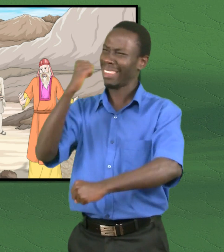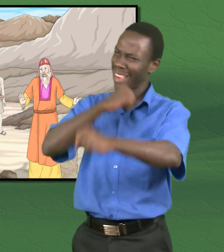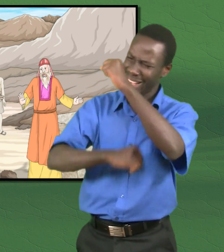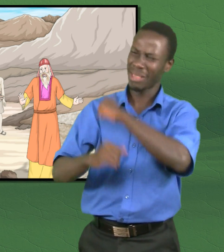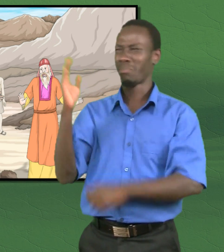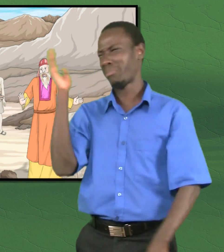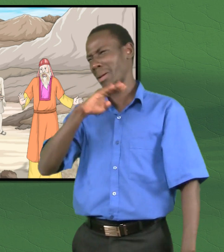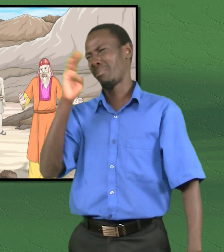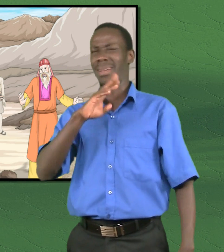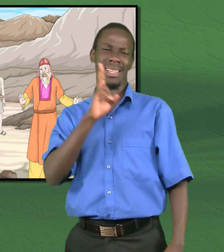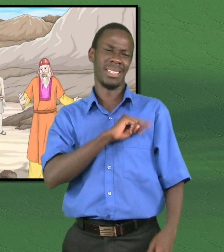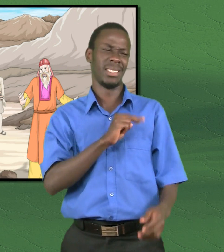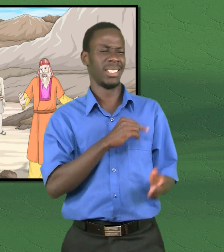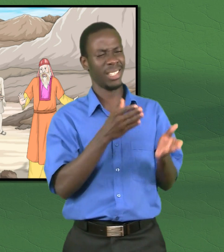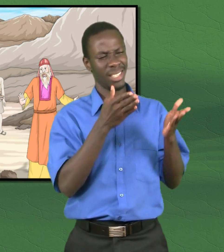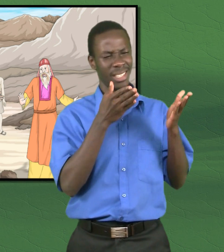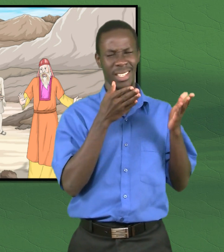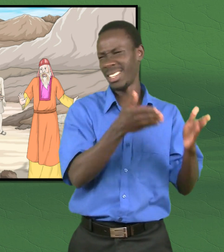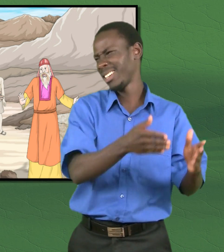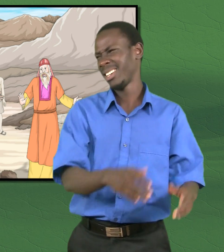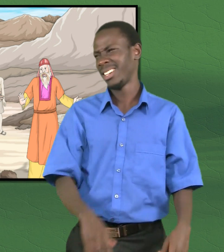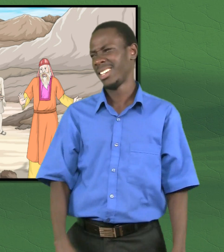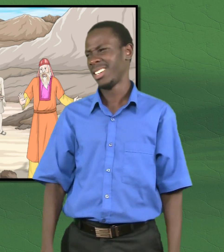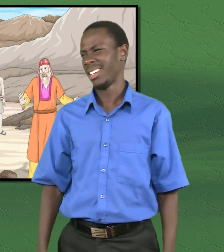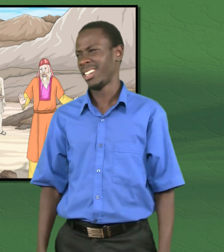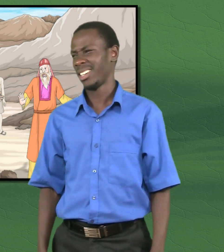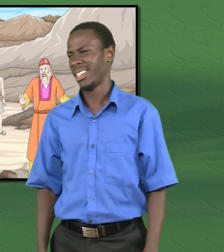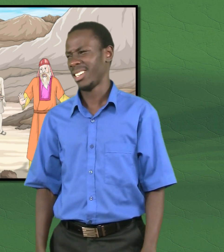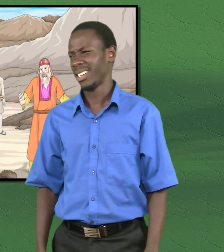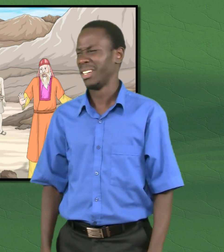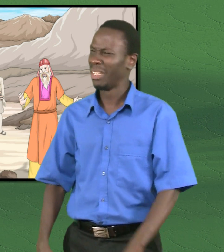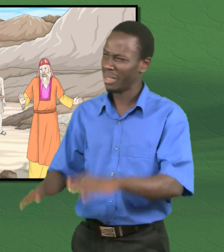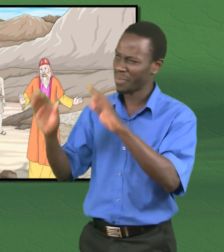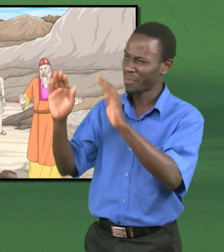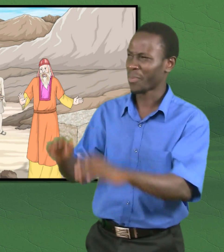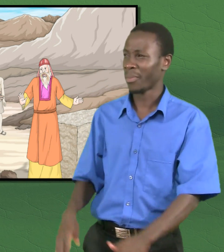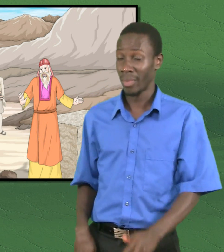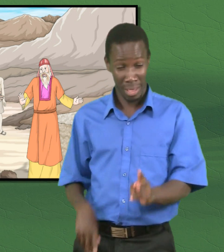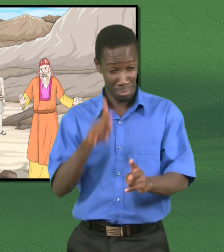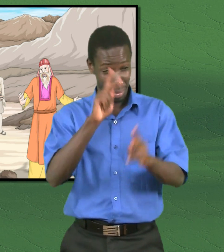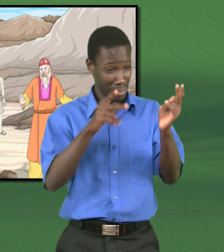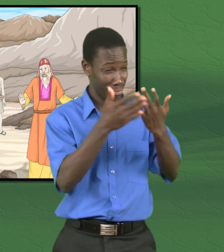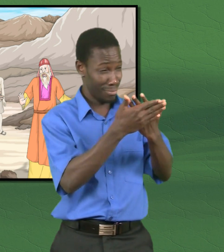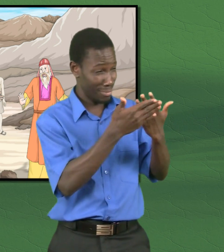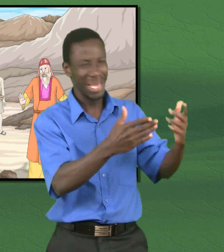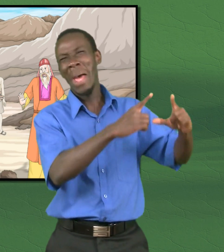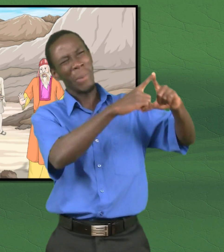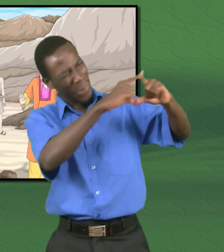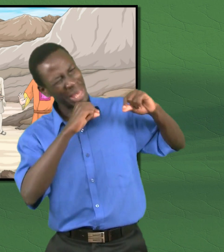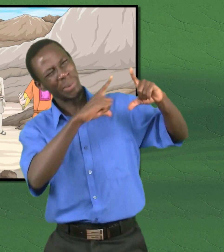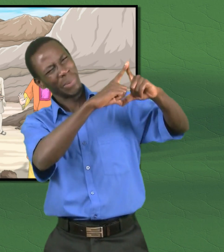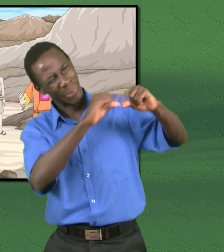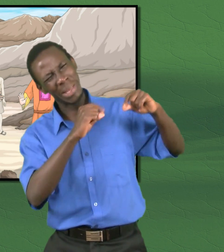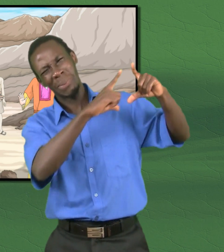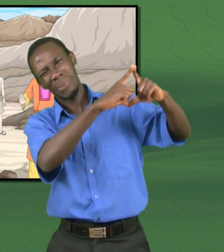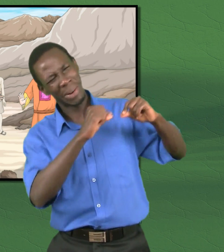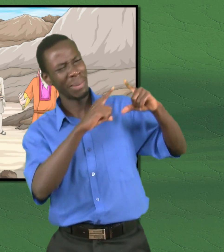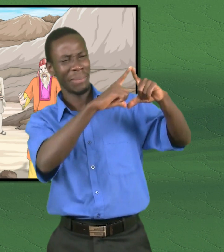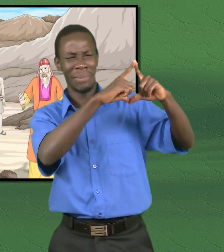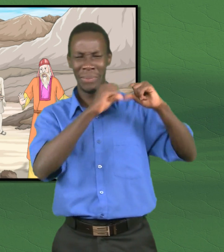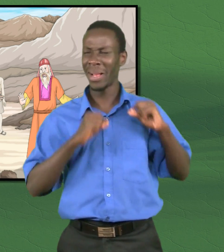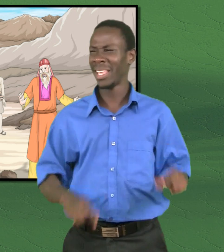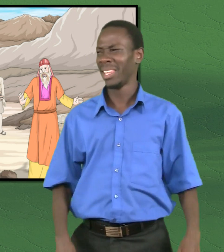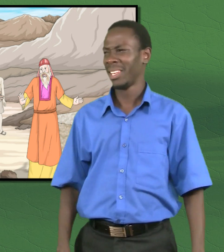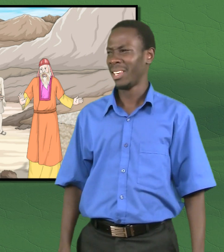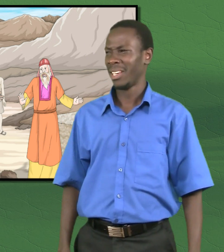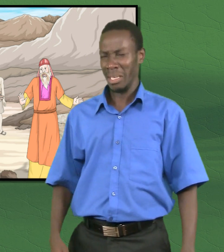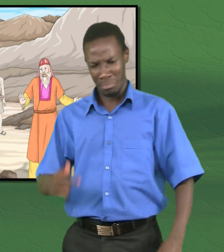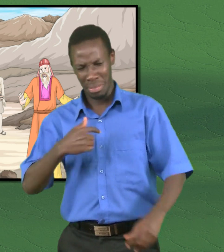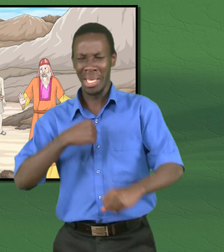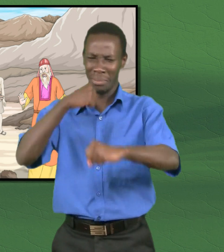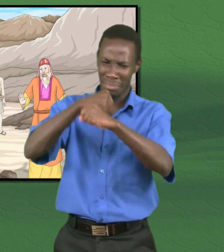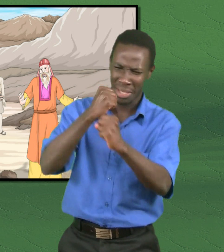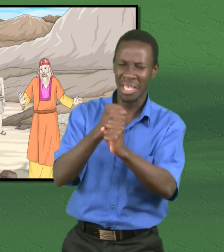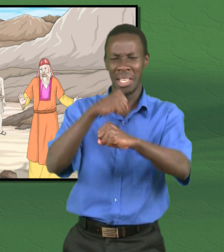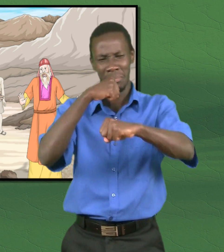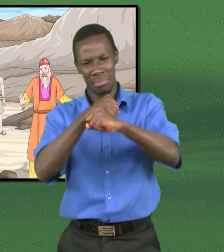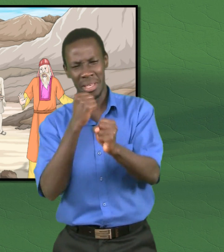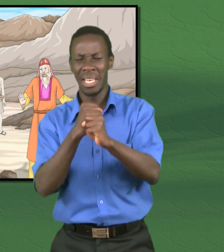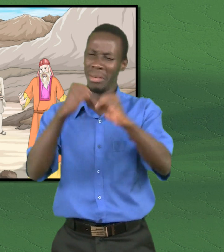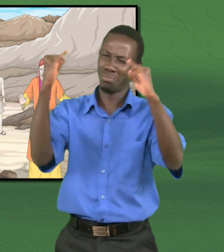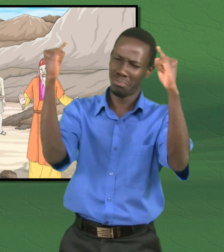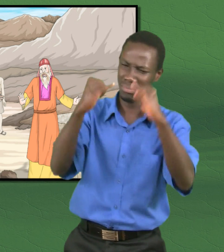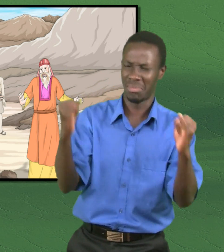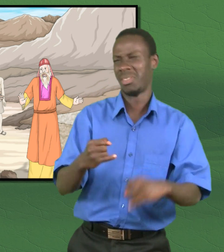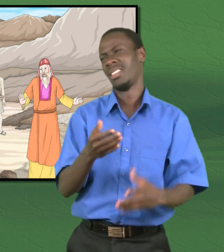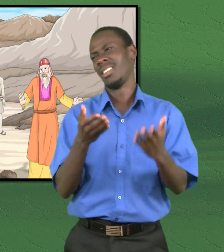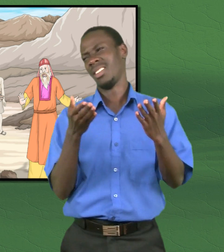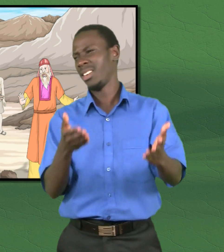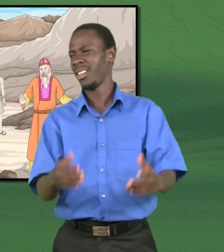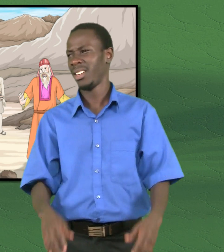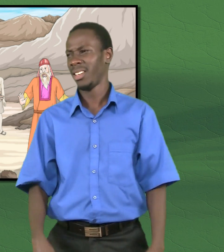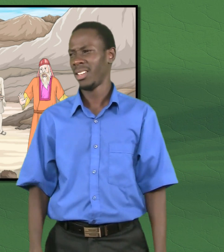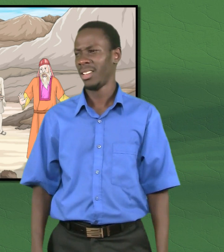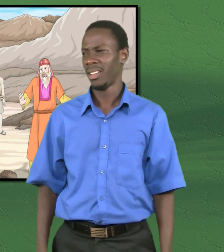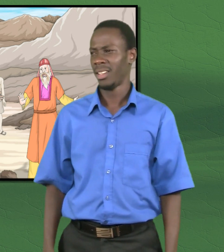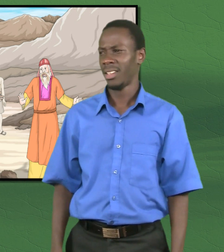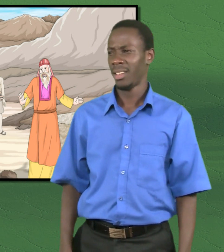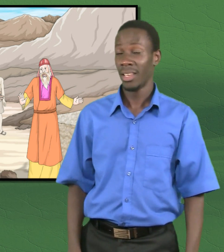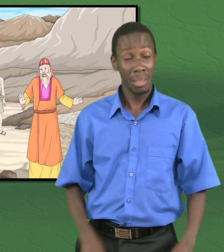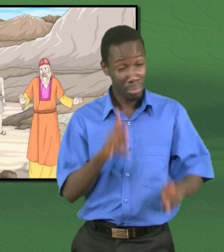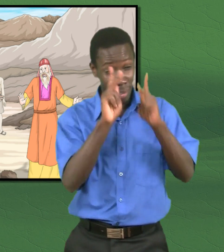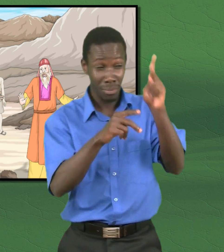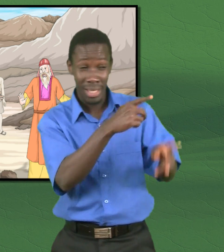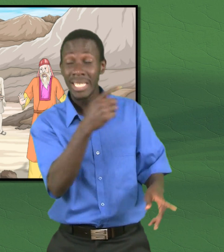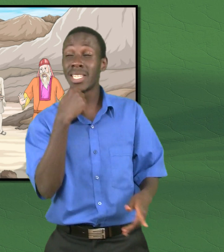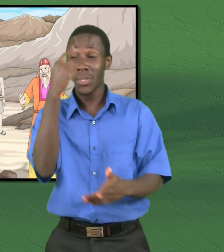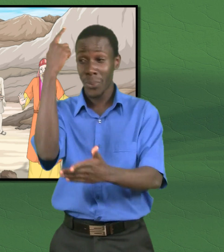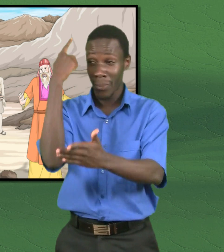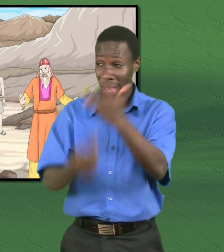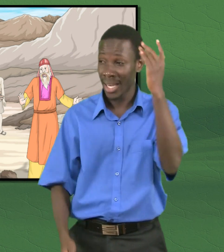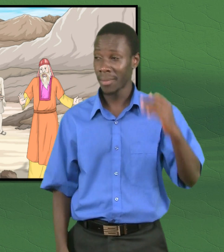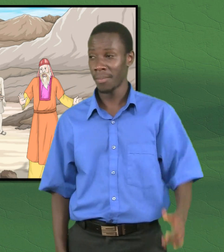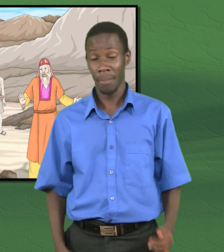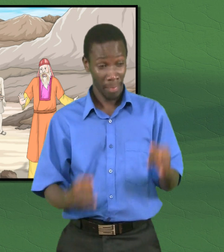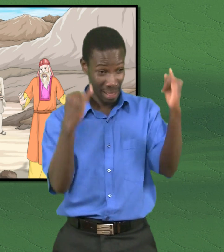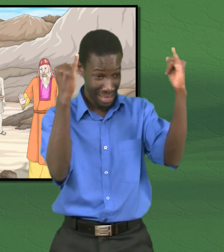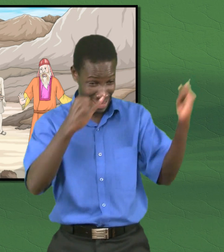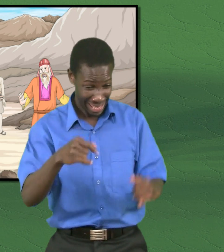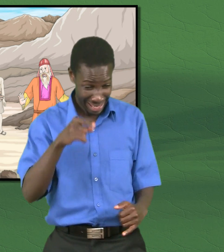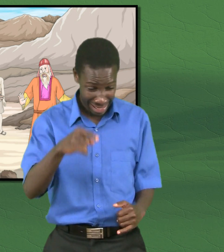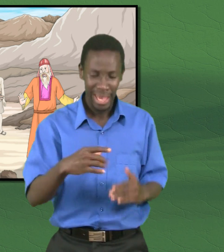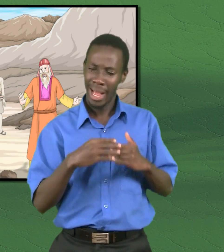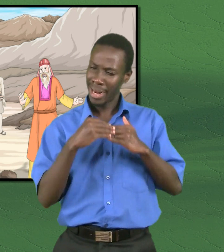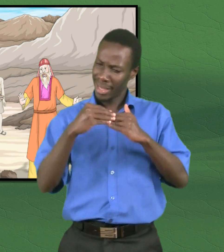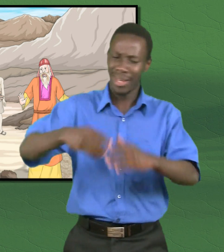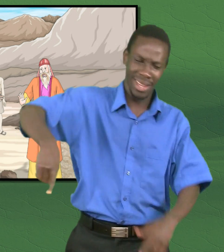They told me, ‘Make us gods who will go before us.